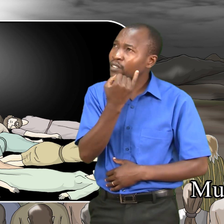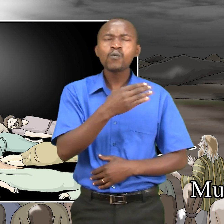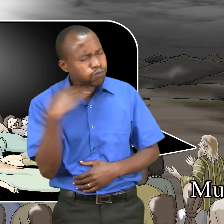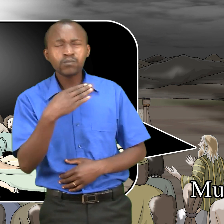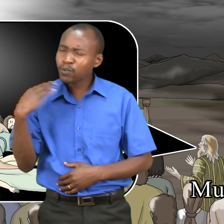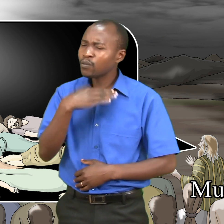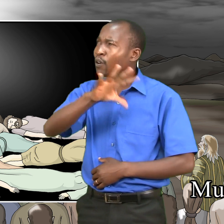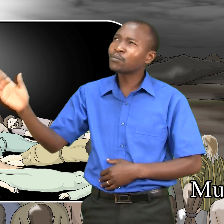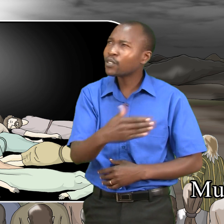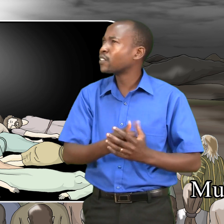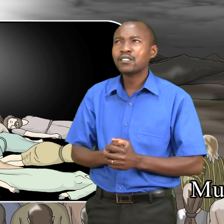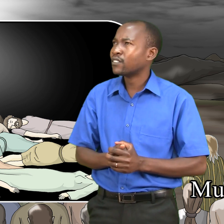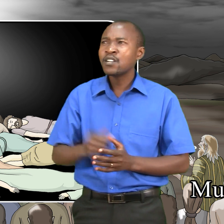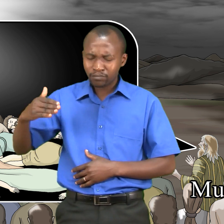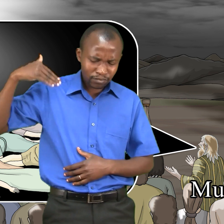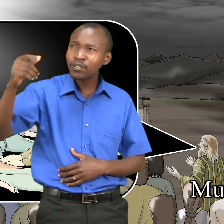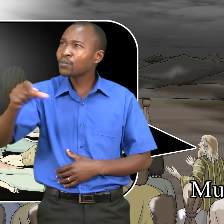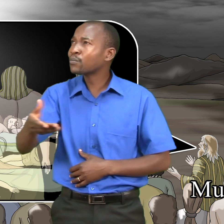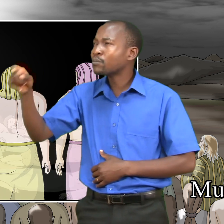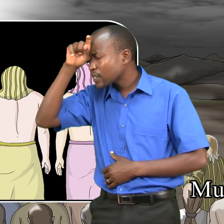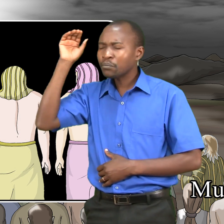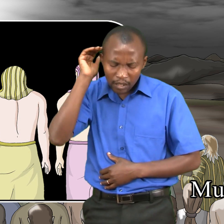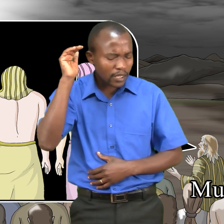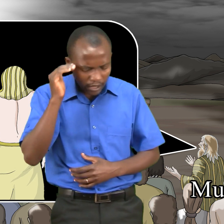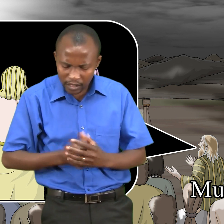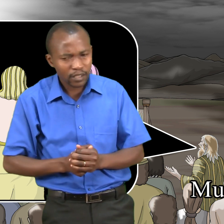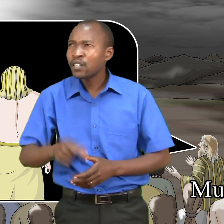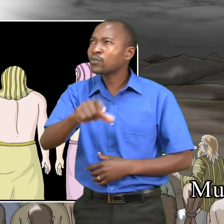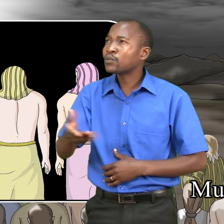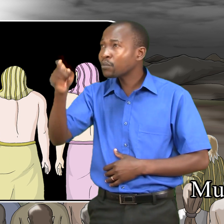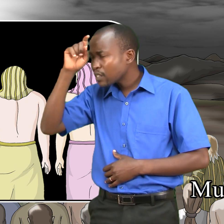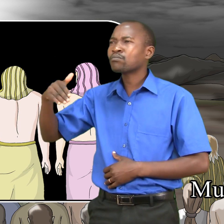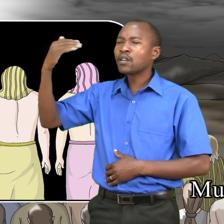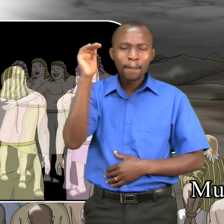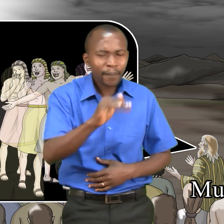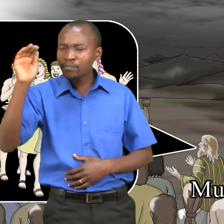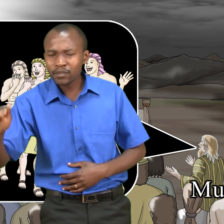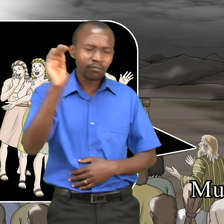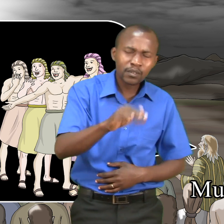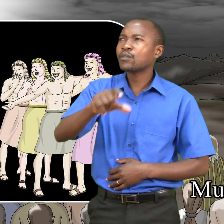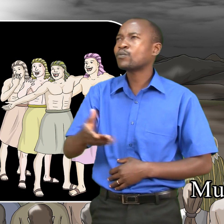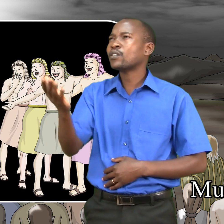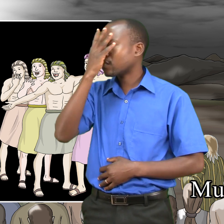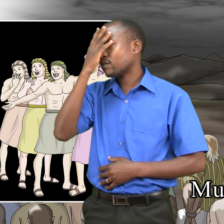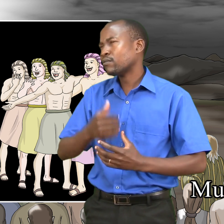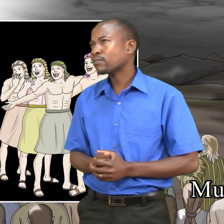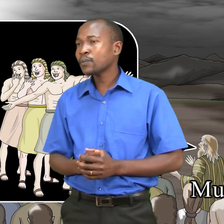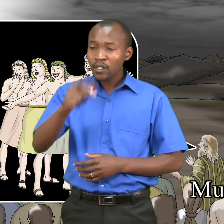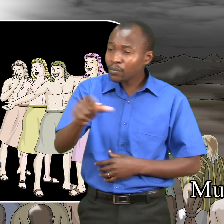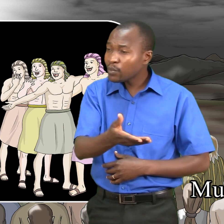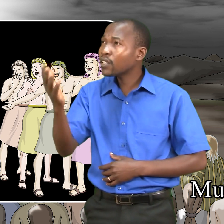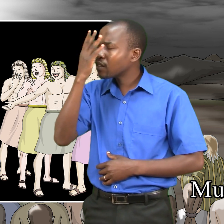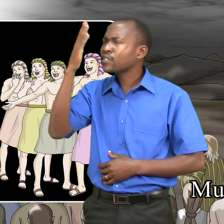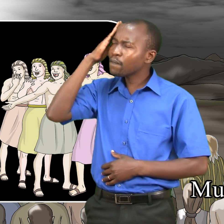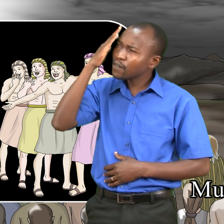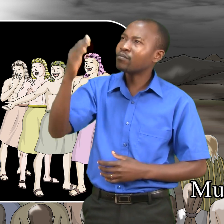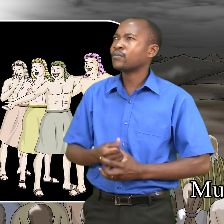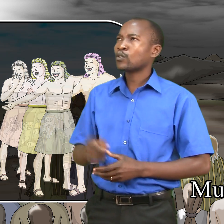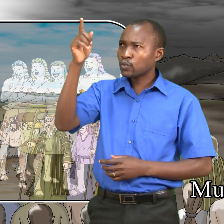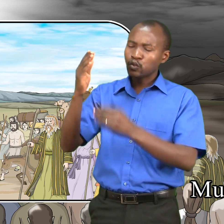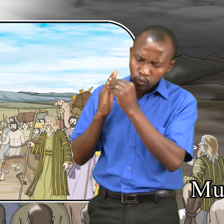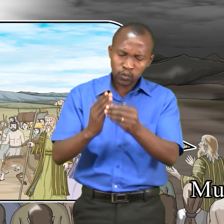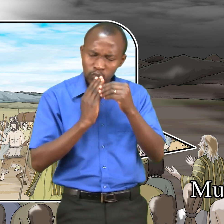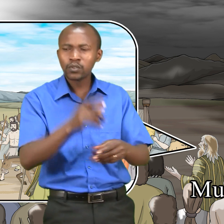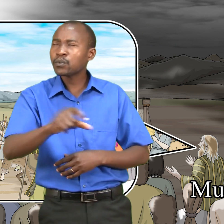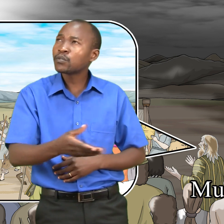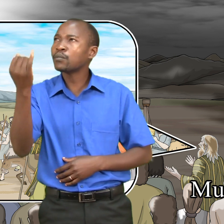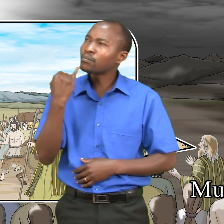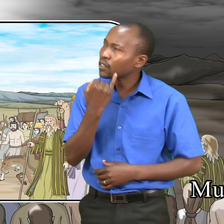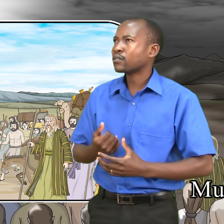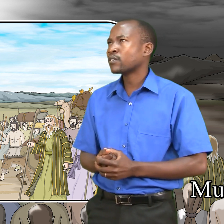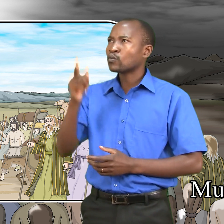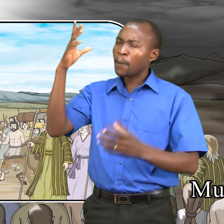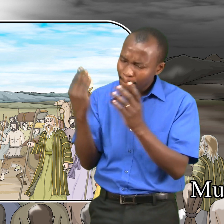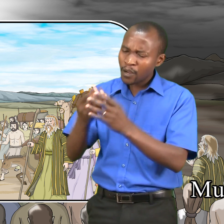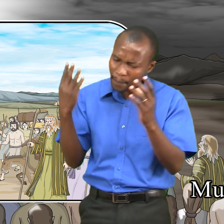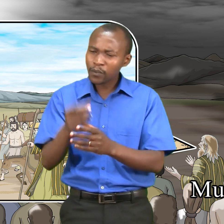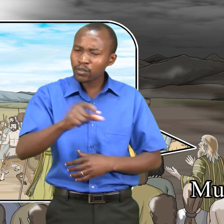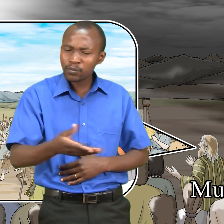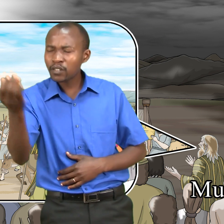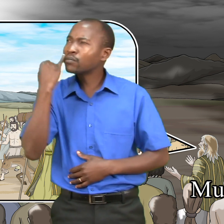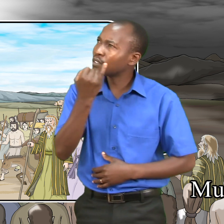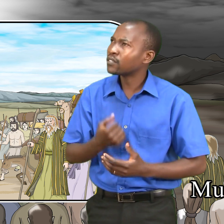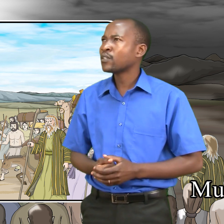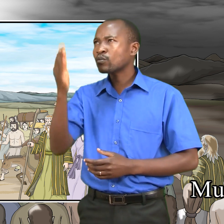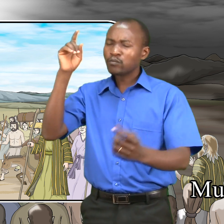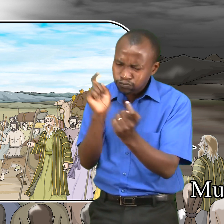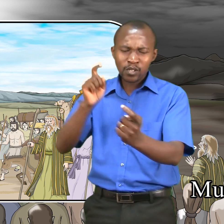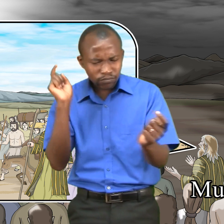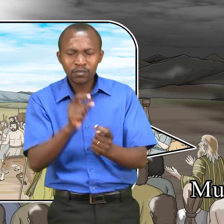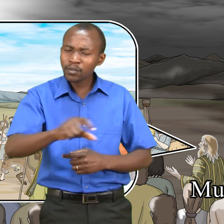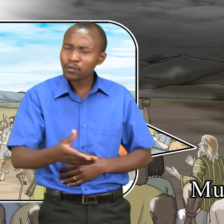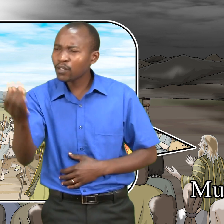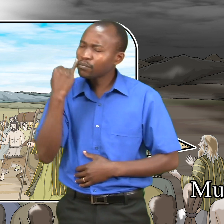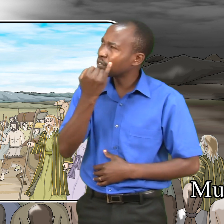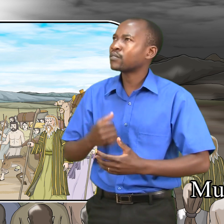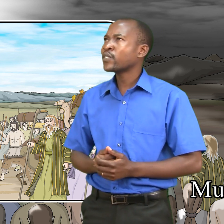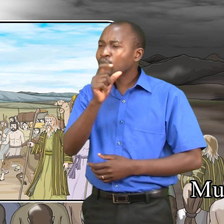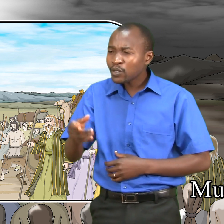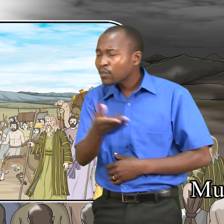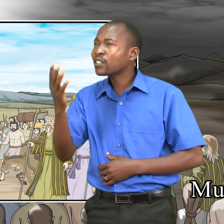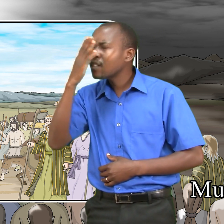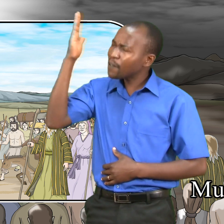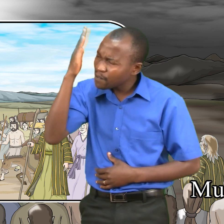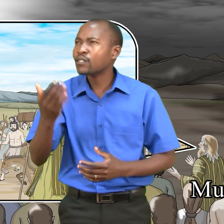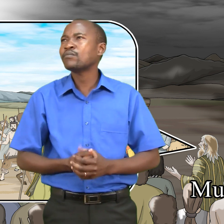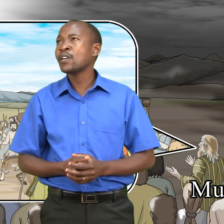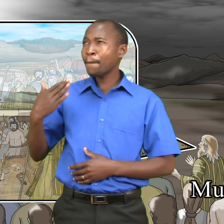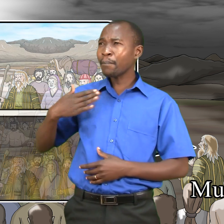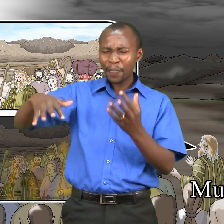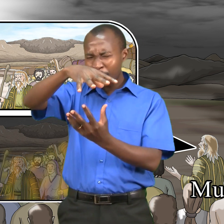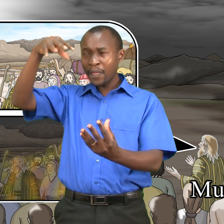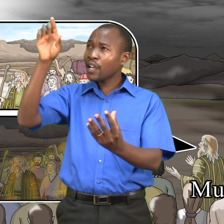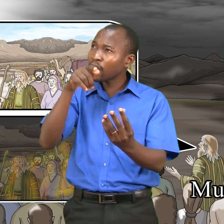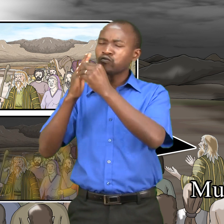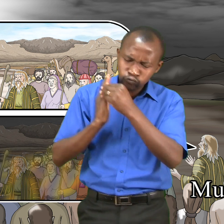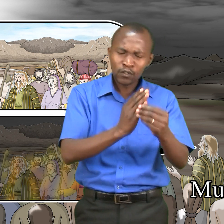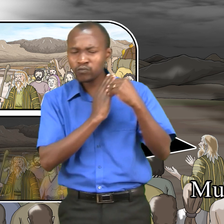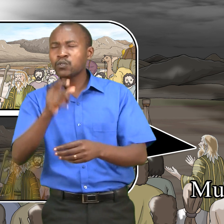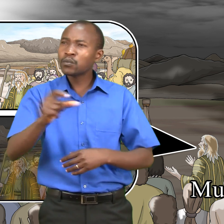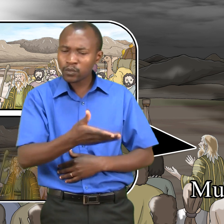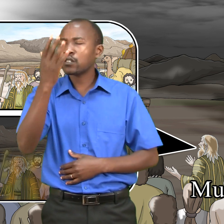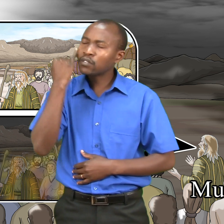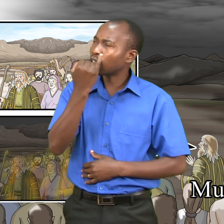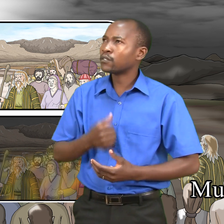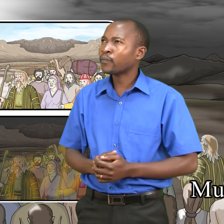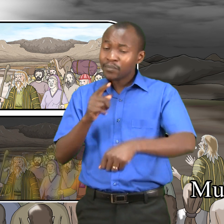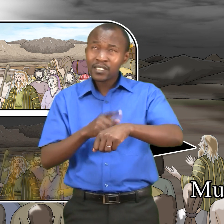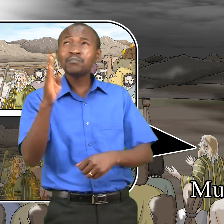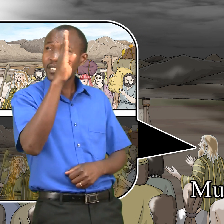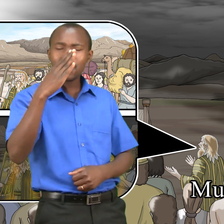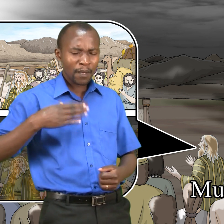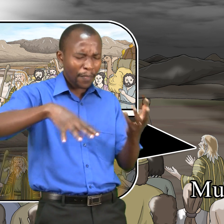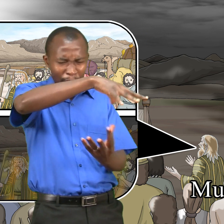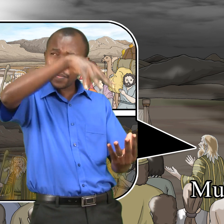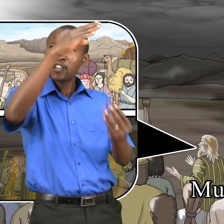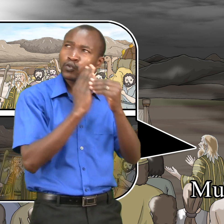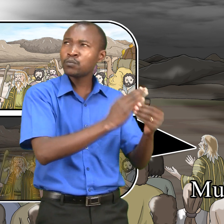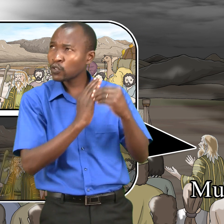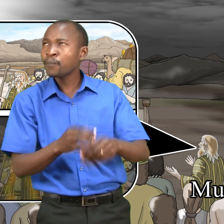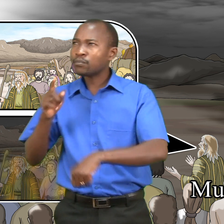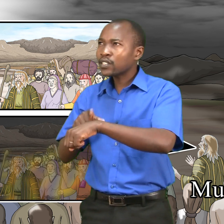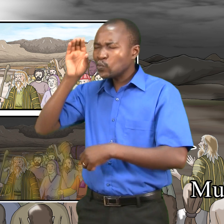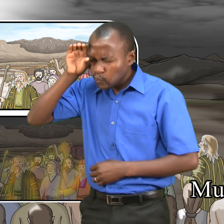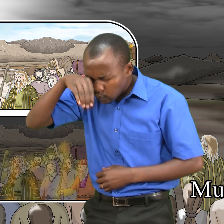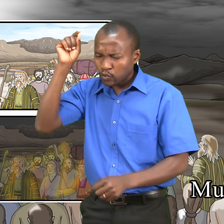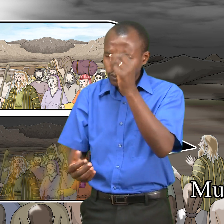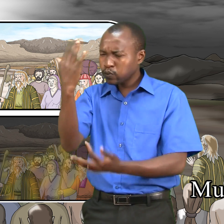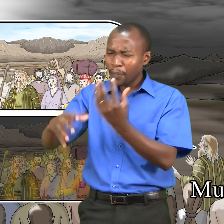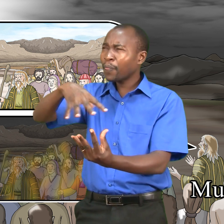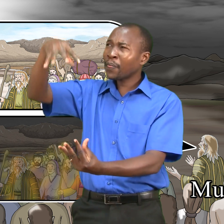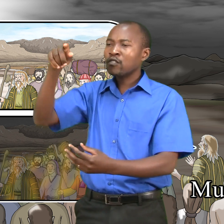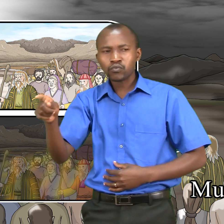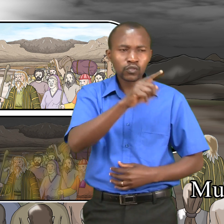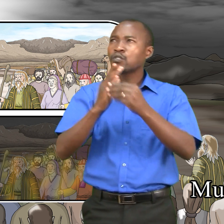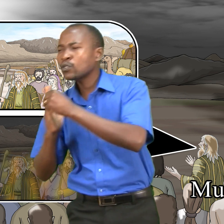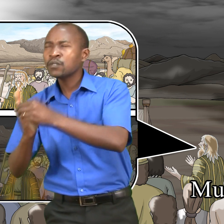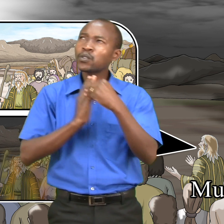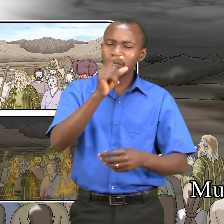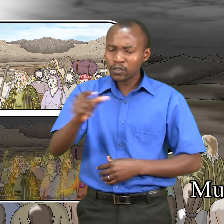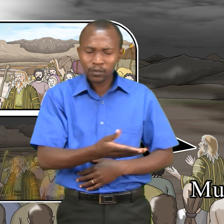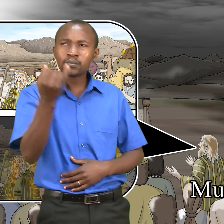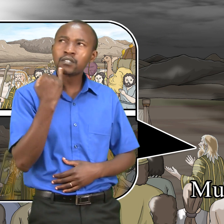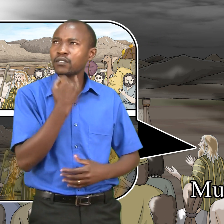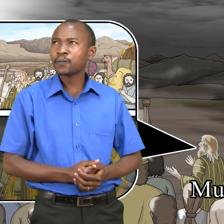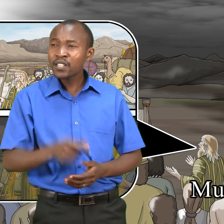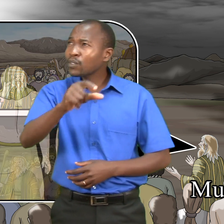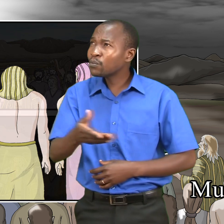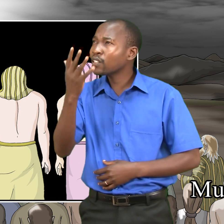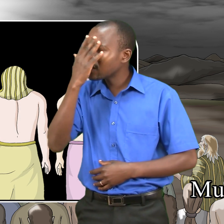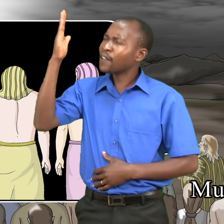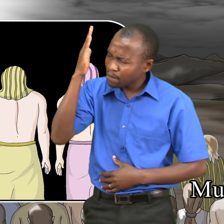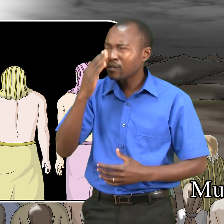They have already heard that You, O LORD, are in the midst of this people, that You, O LORD, have been seen face to face, that Your cloud stands over them, and that You go before them in a pillar of cloud by day and a pillar of fire by night.